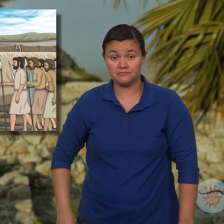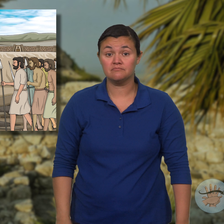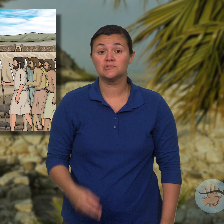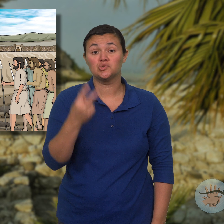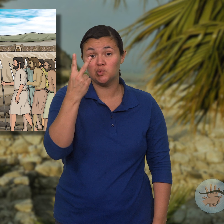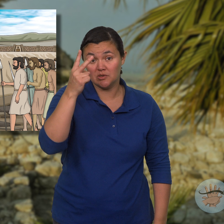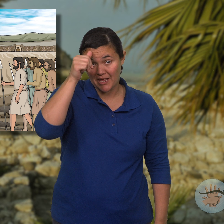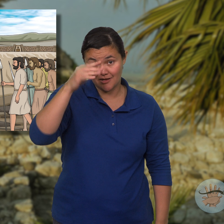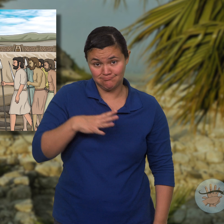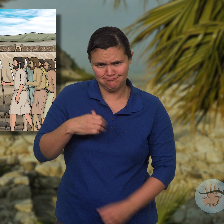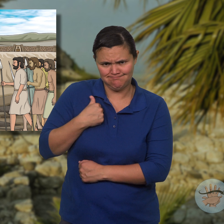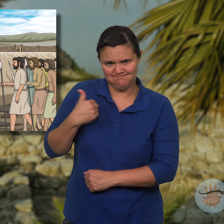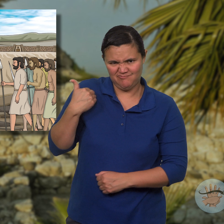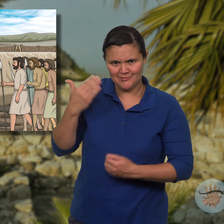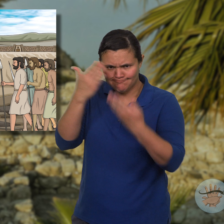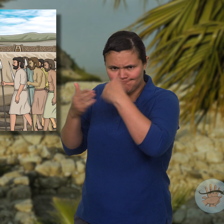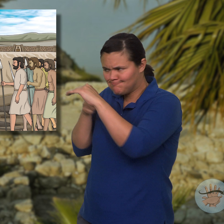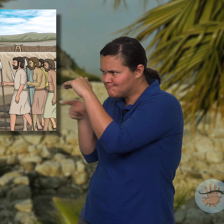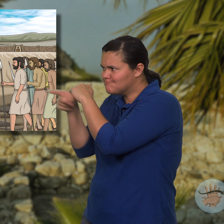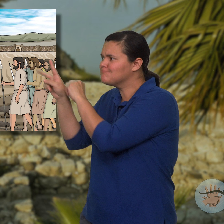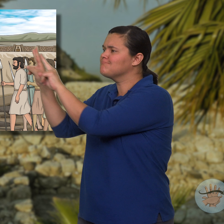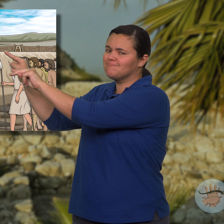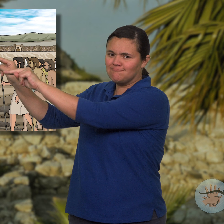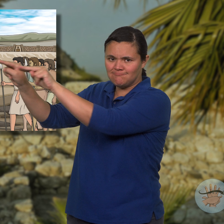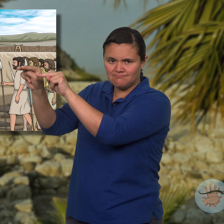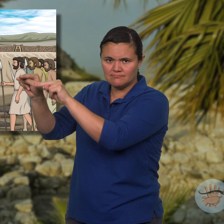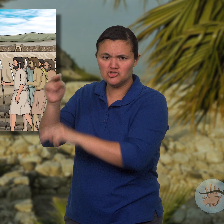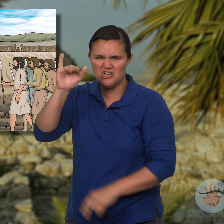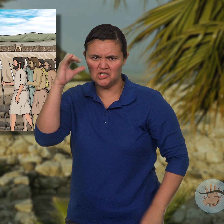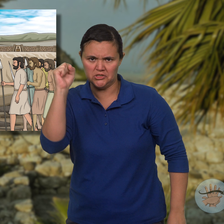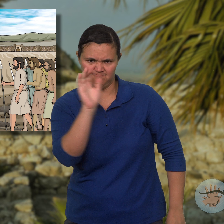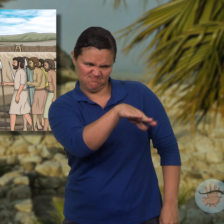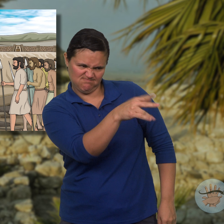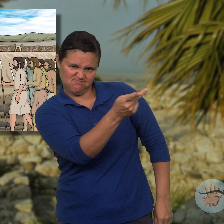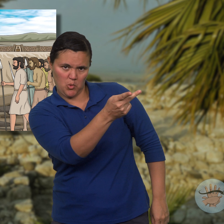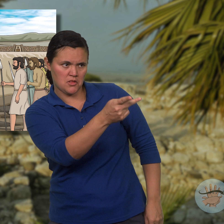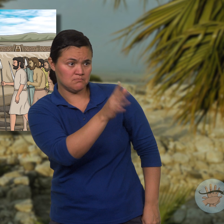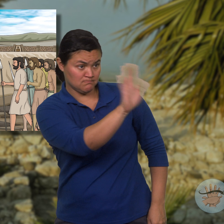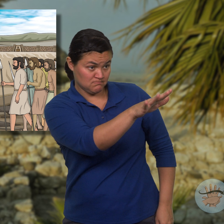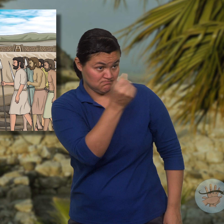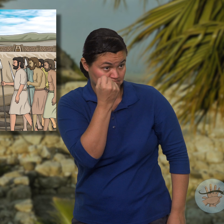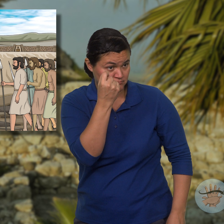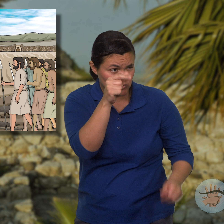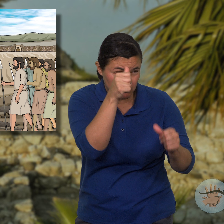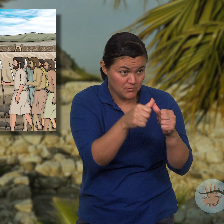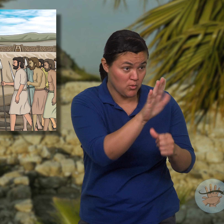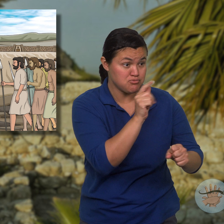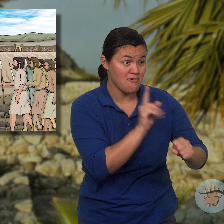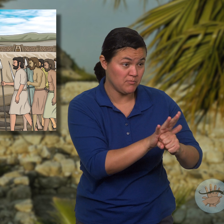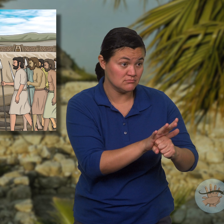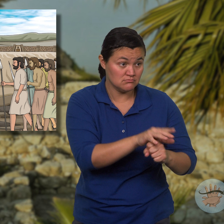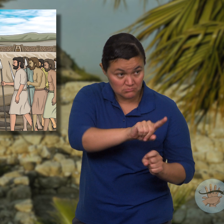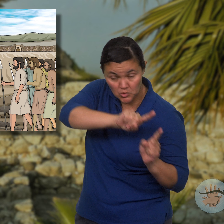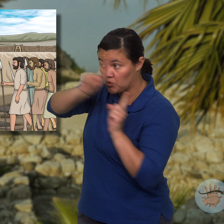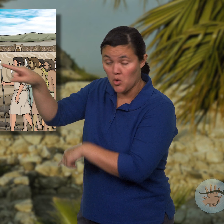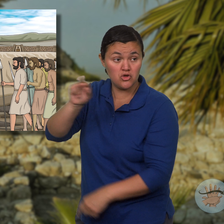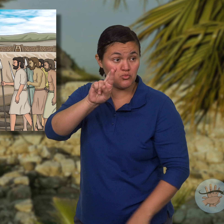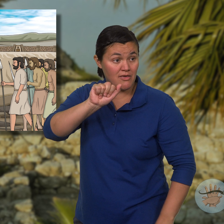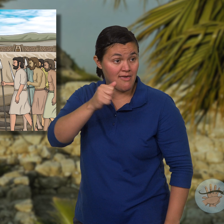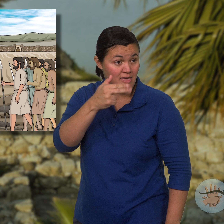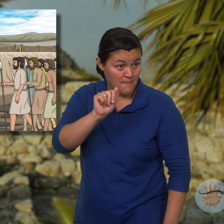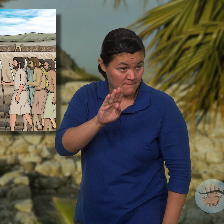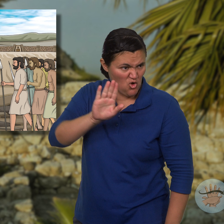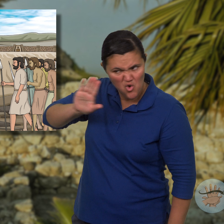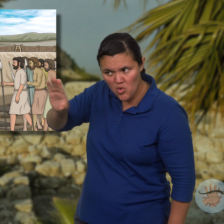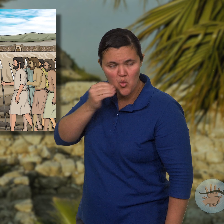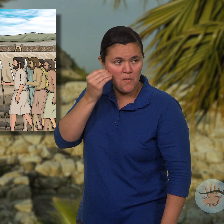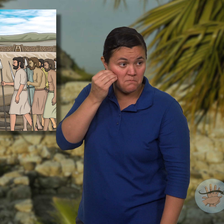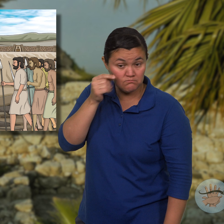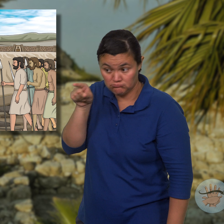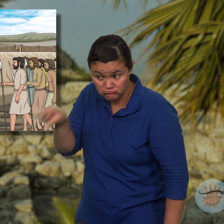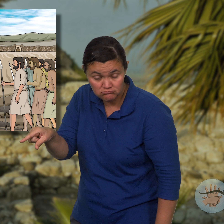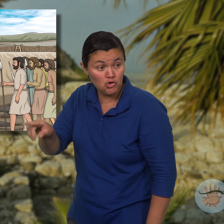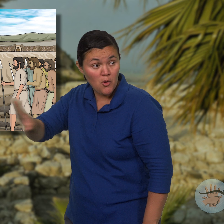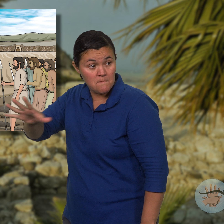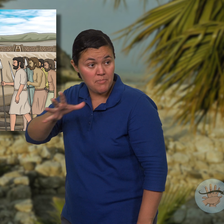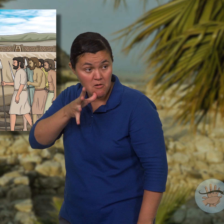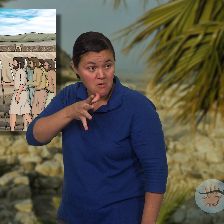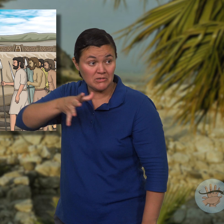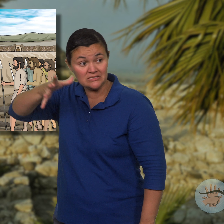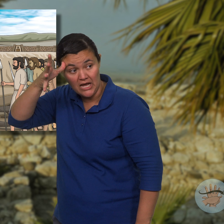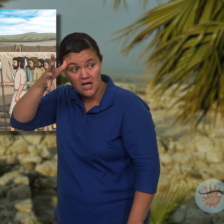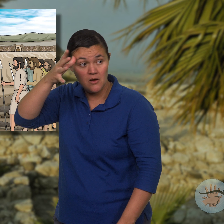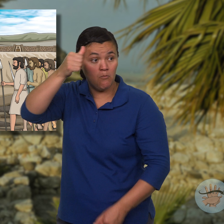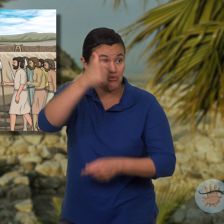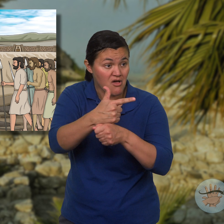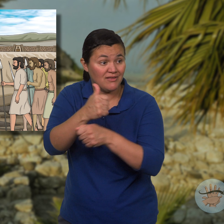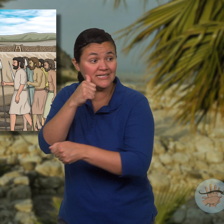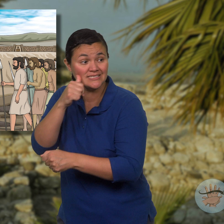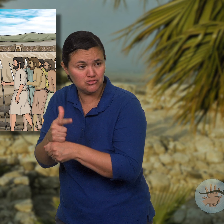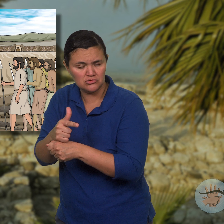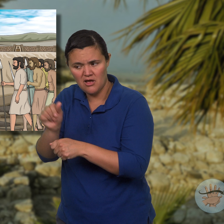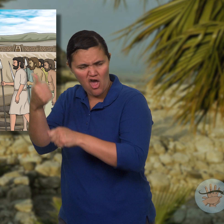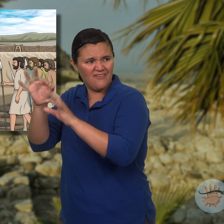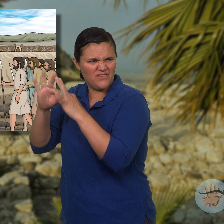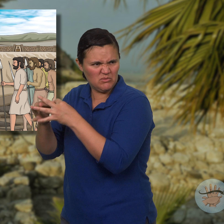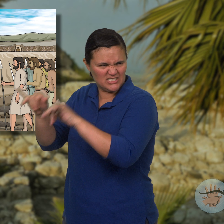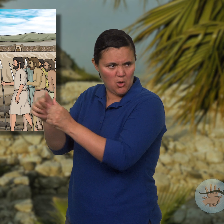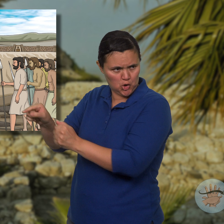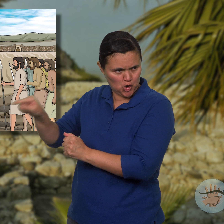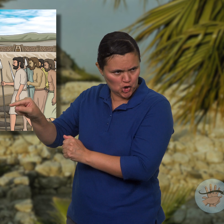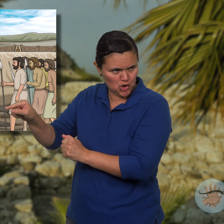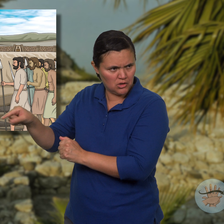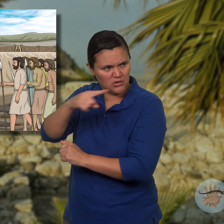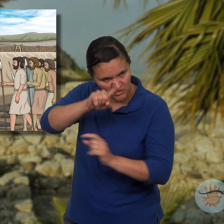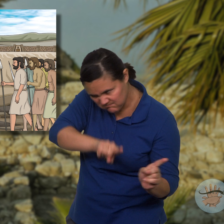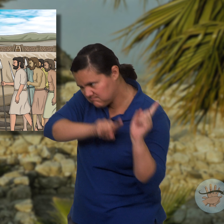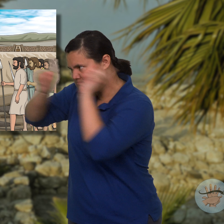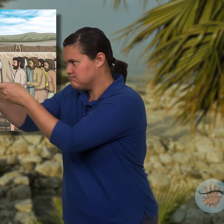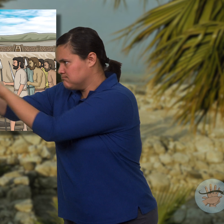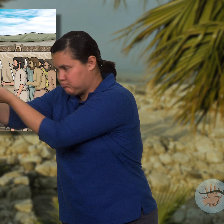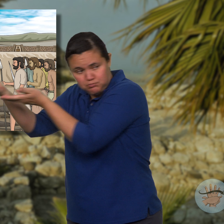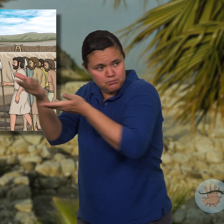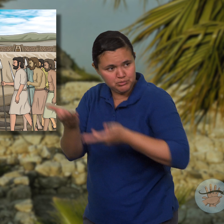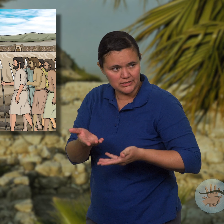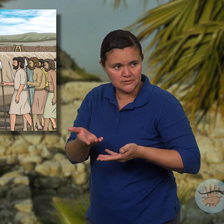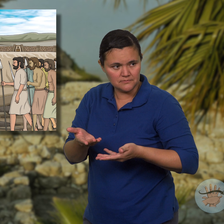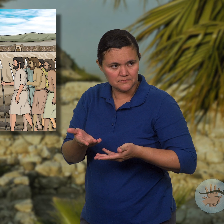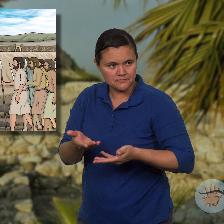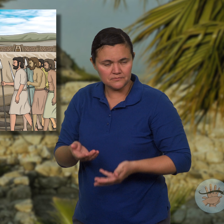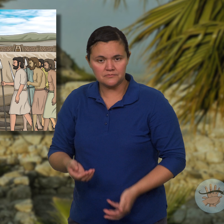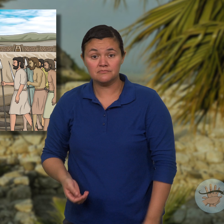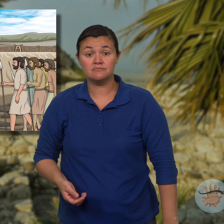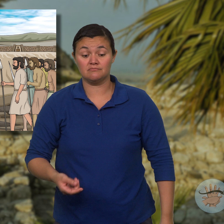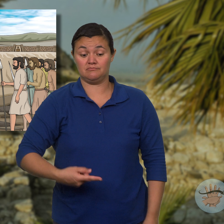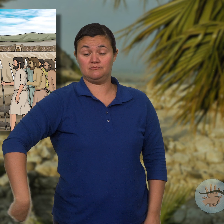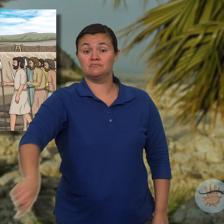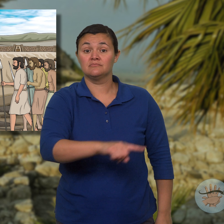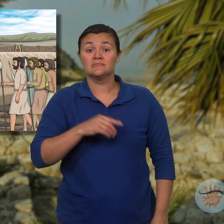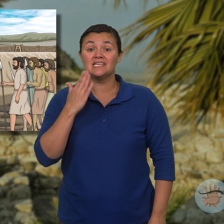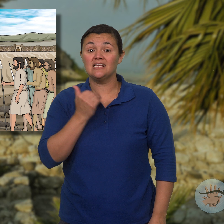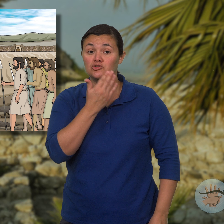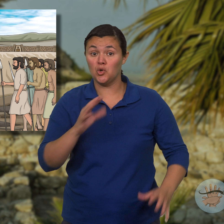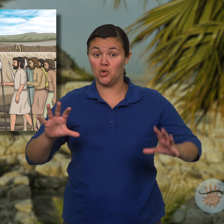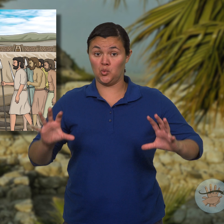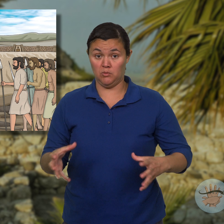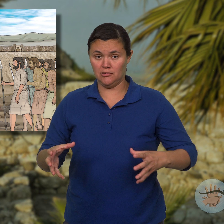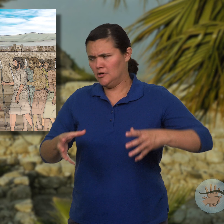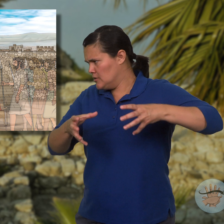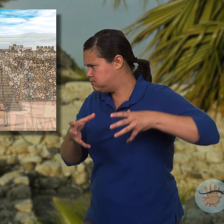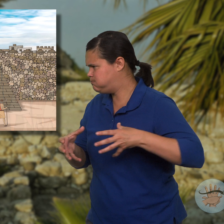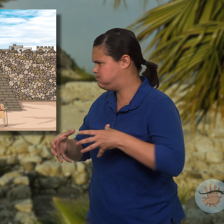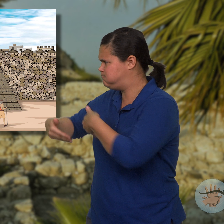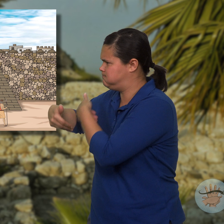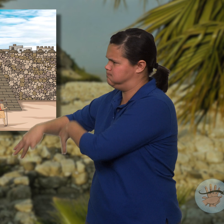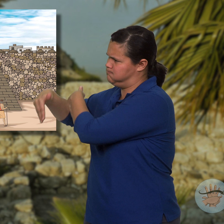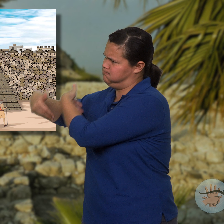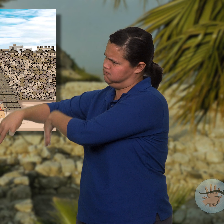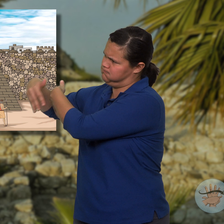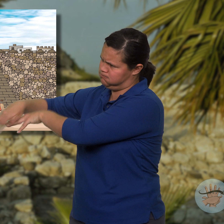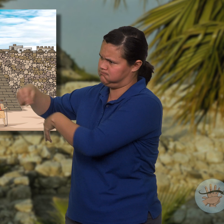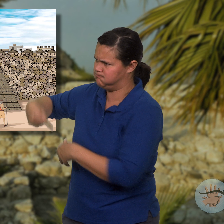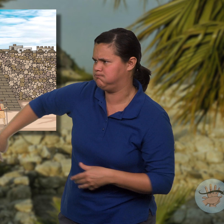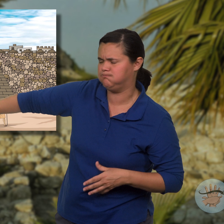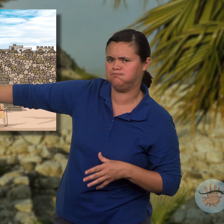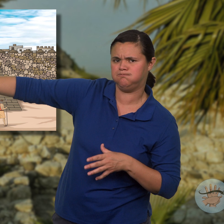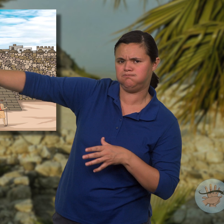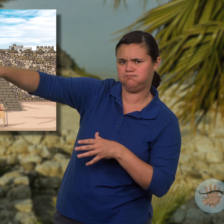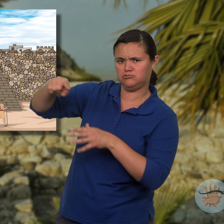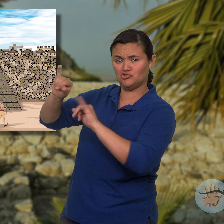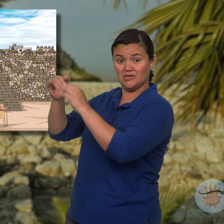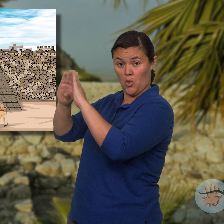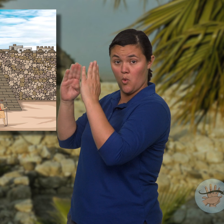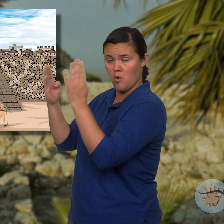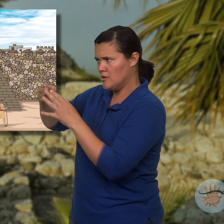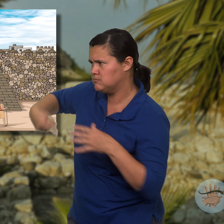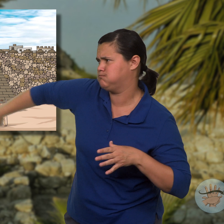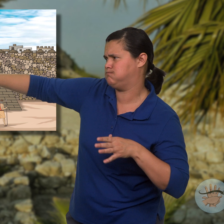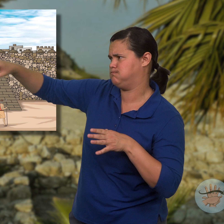For all the silver and gold and all the articles of bronze and iron are holy to the LORD; they must go into His treasury.”